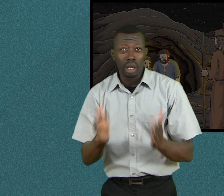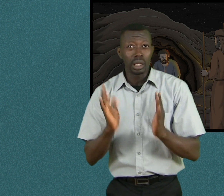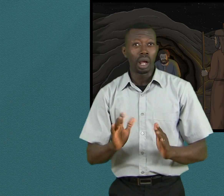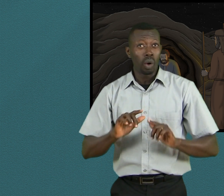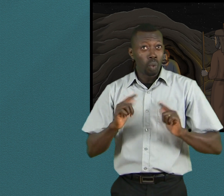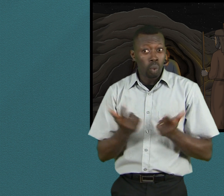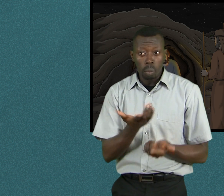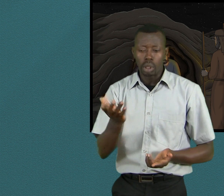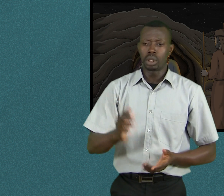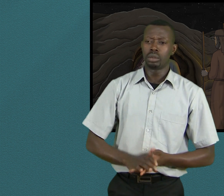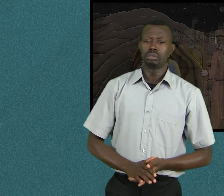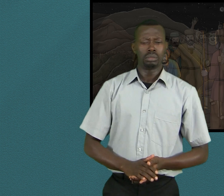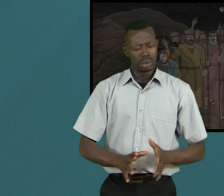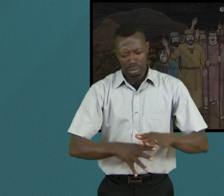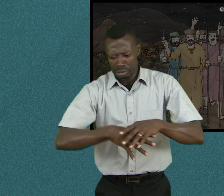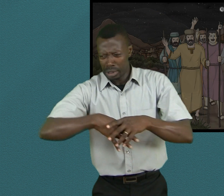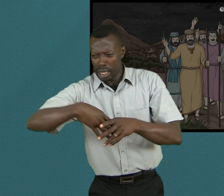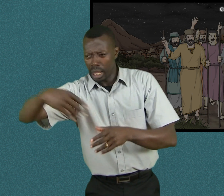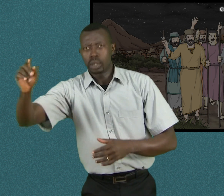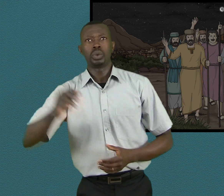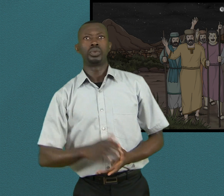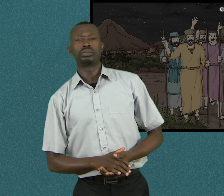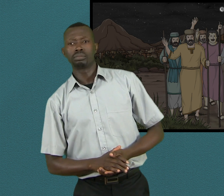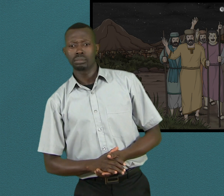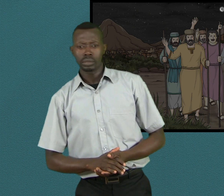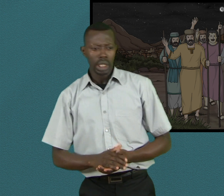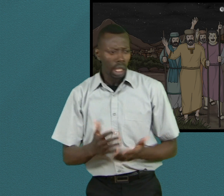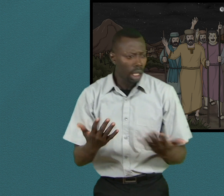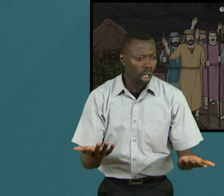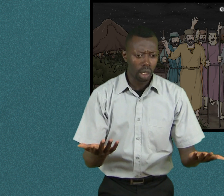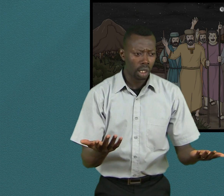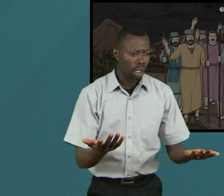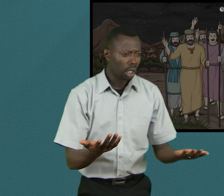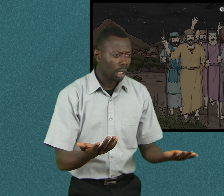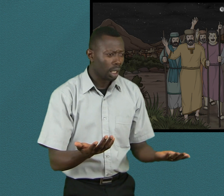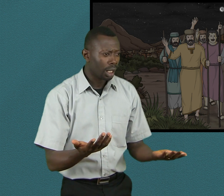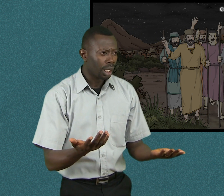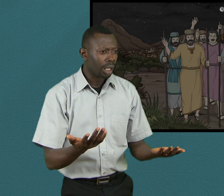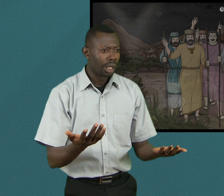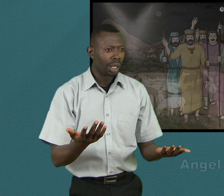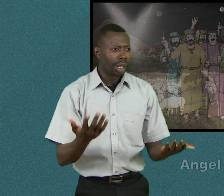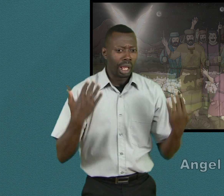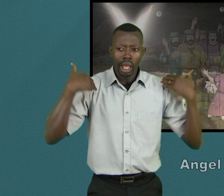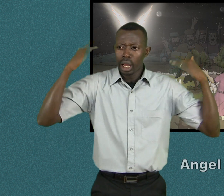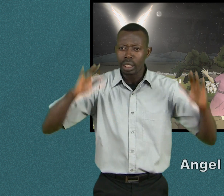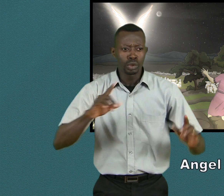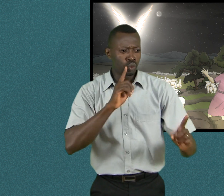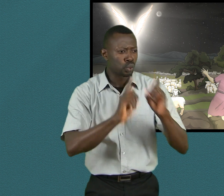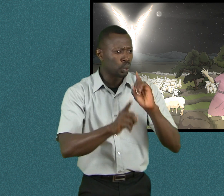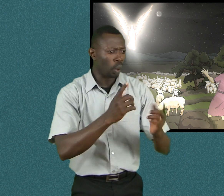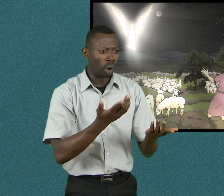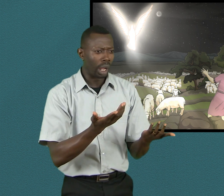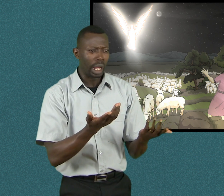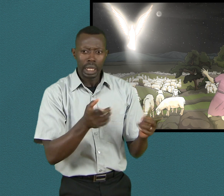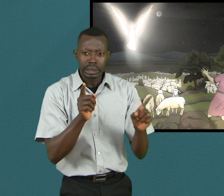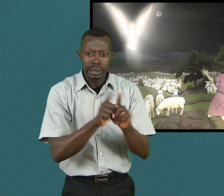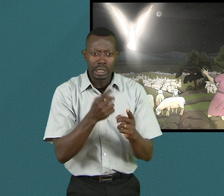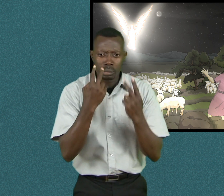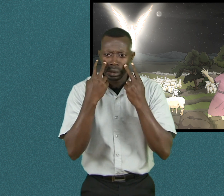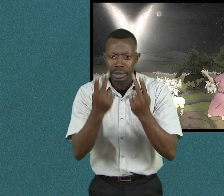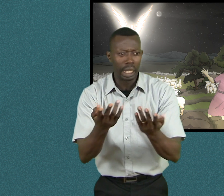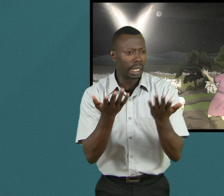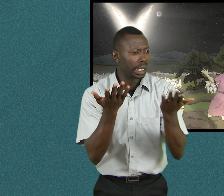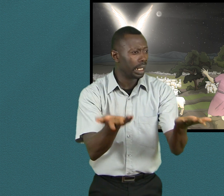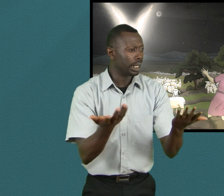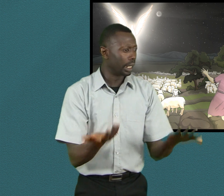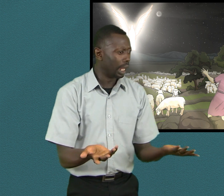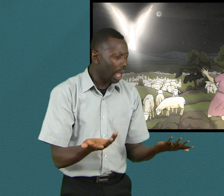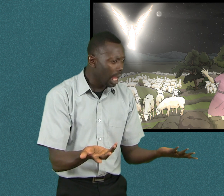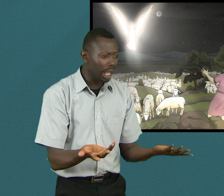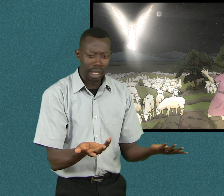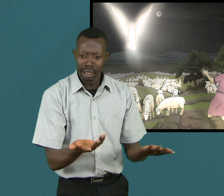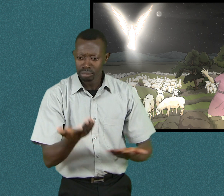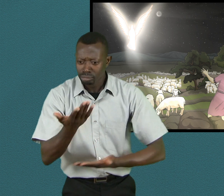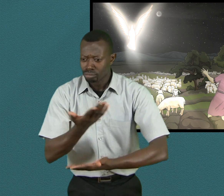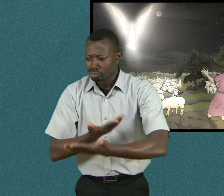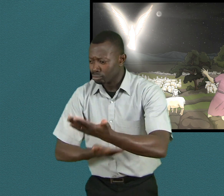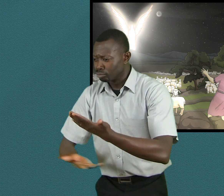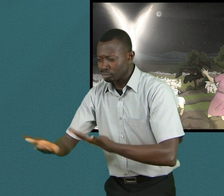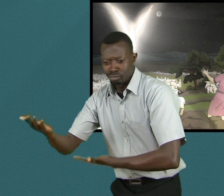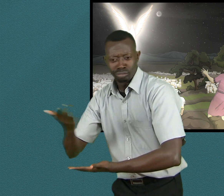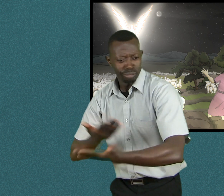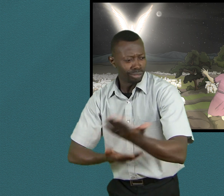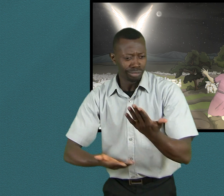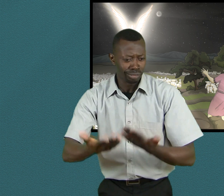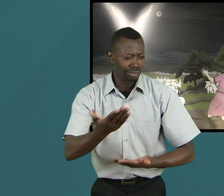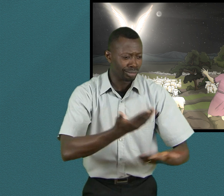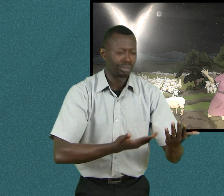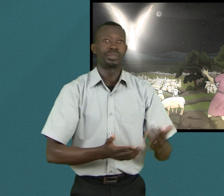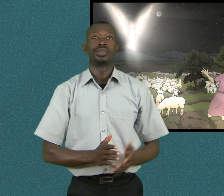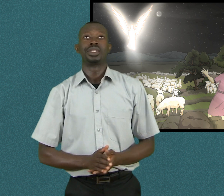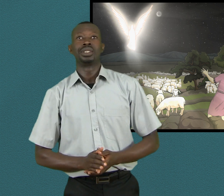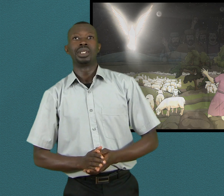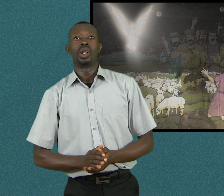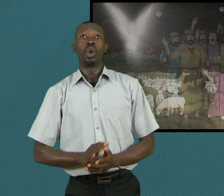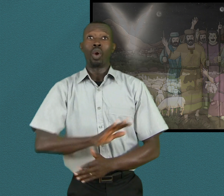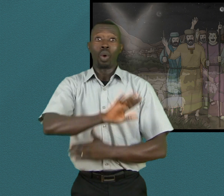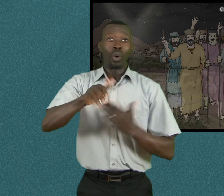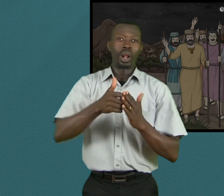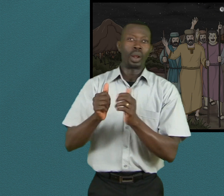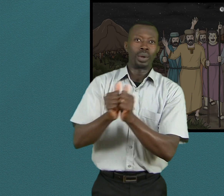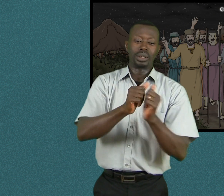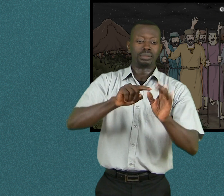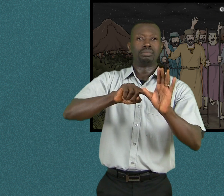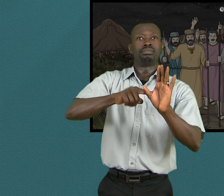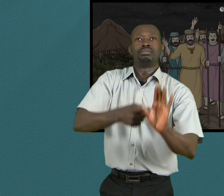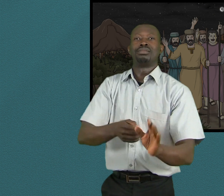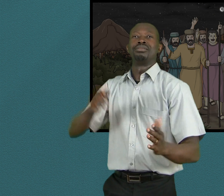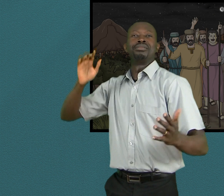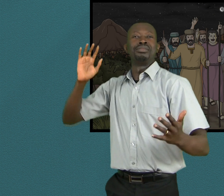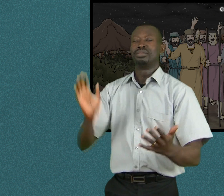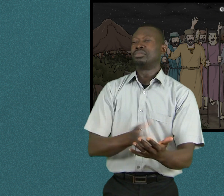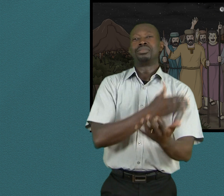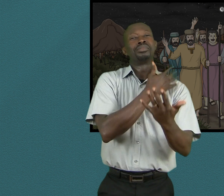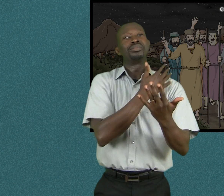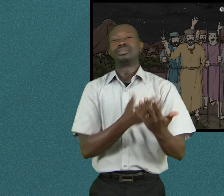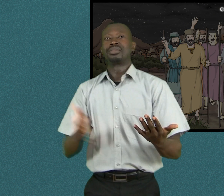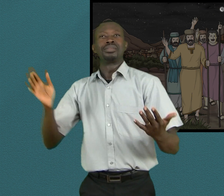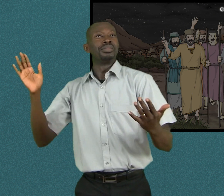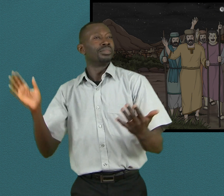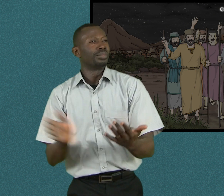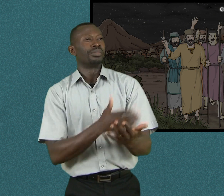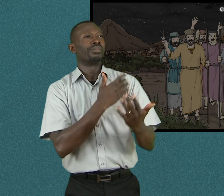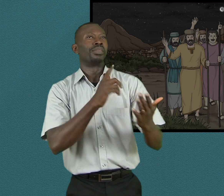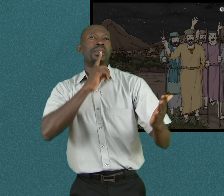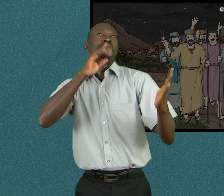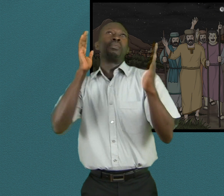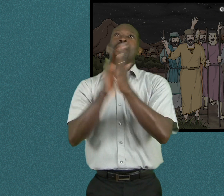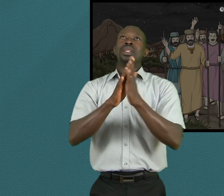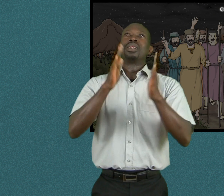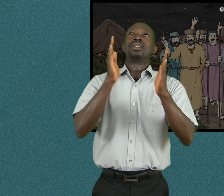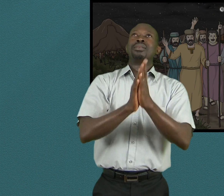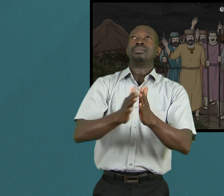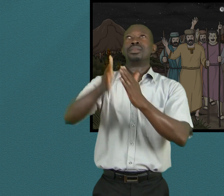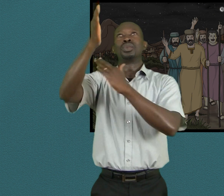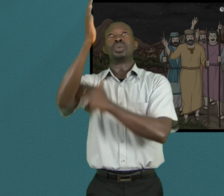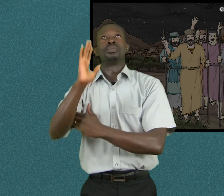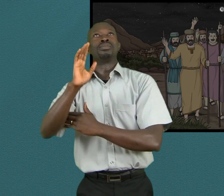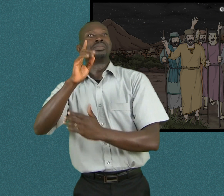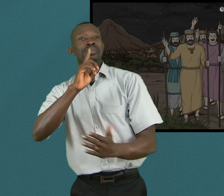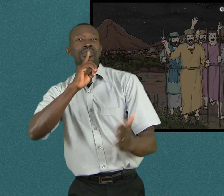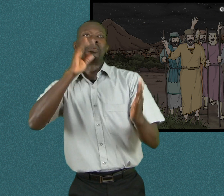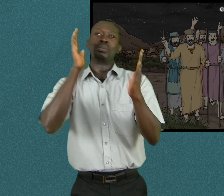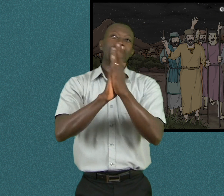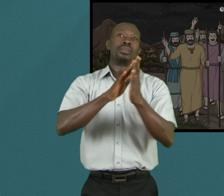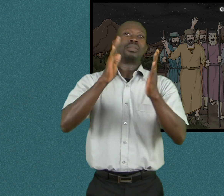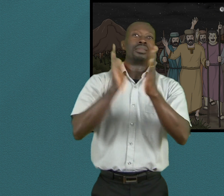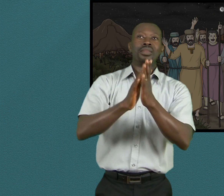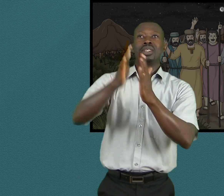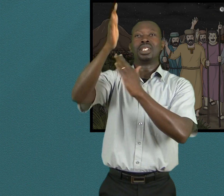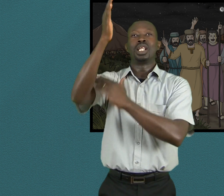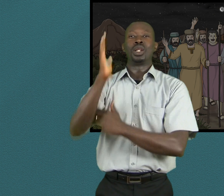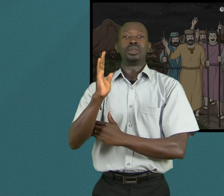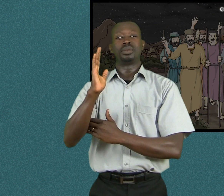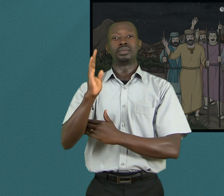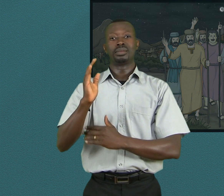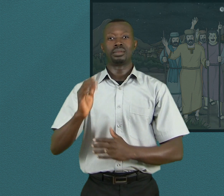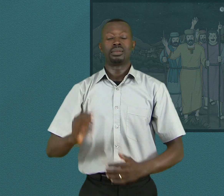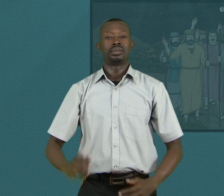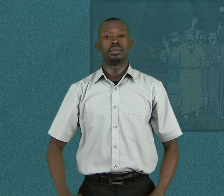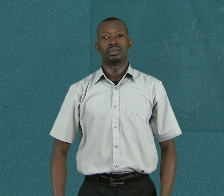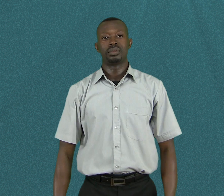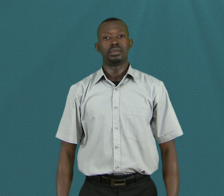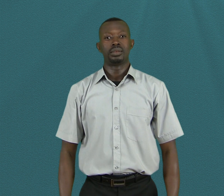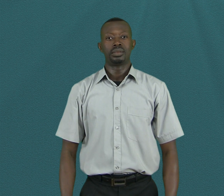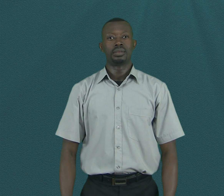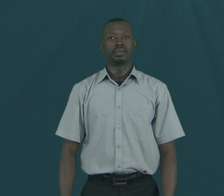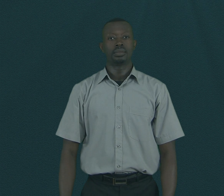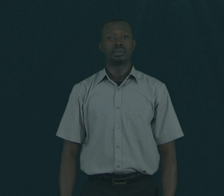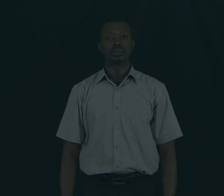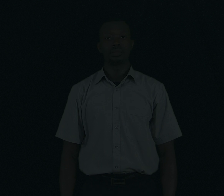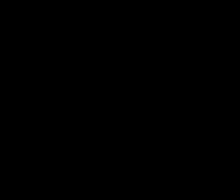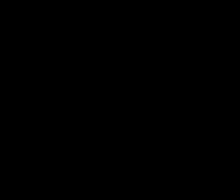The shepherds returned, glorifying and praising God for all they had heard and seen, which was just as the angel had told them.